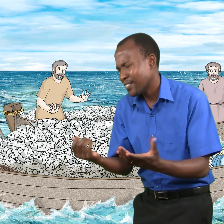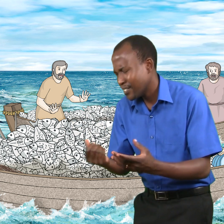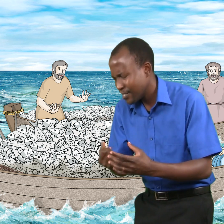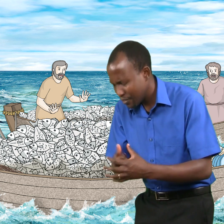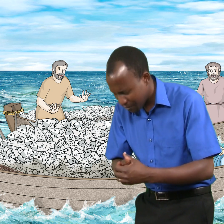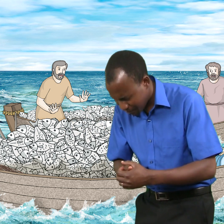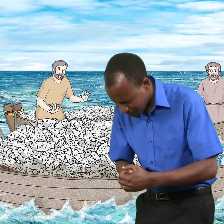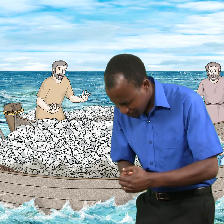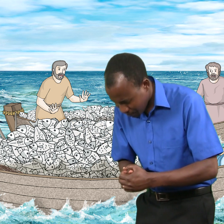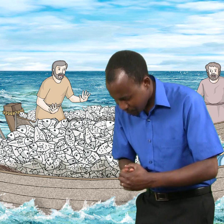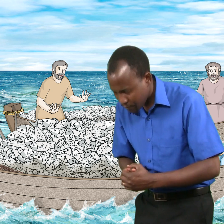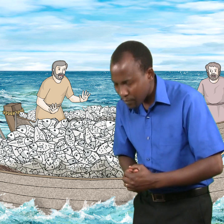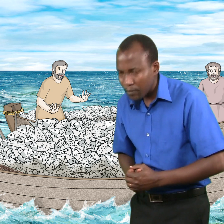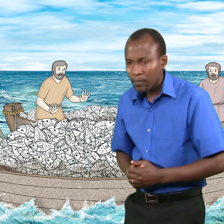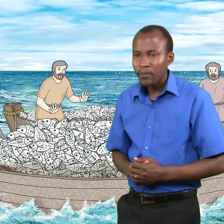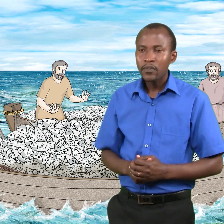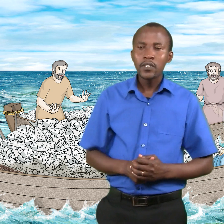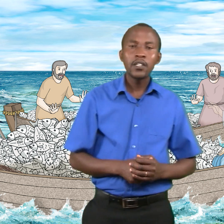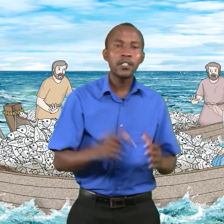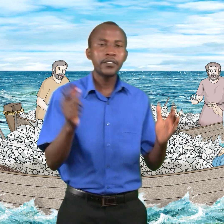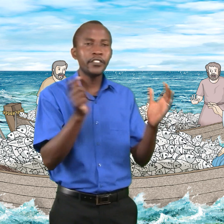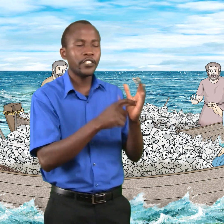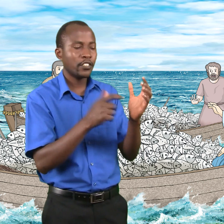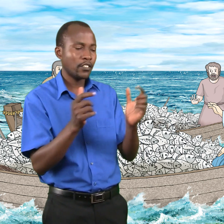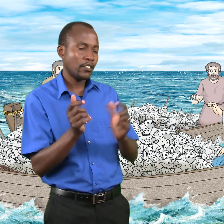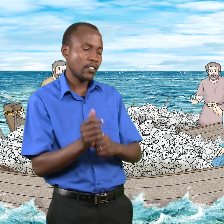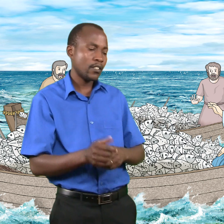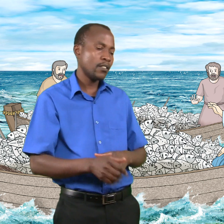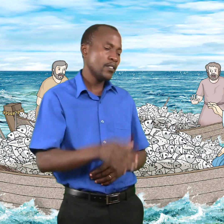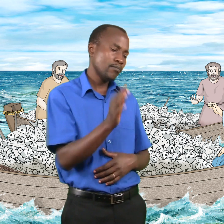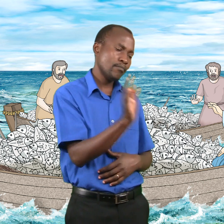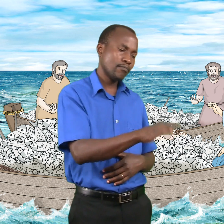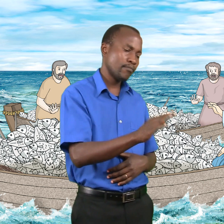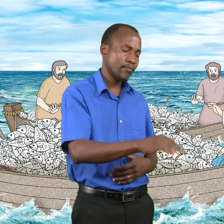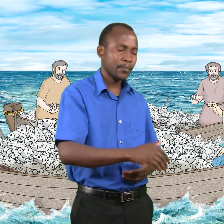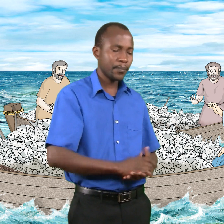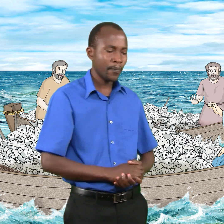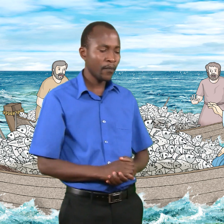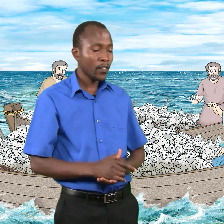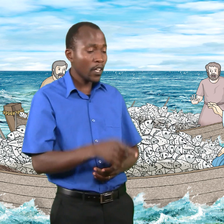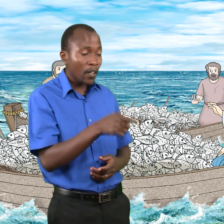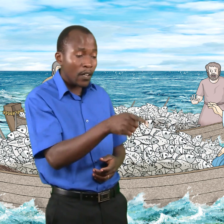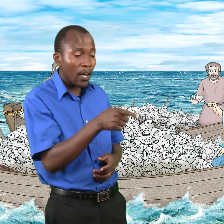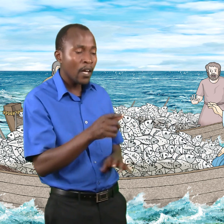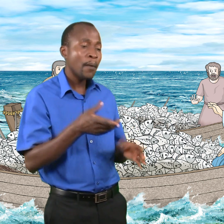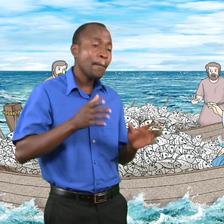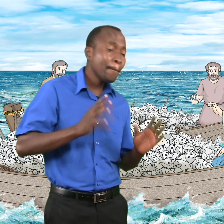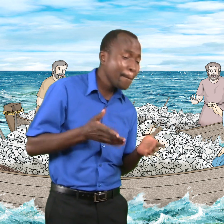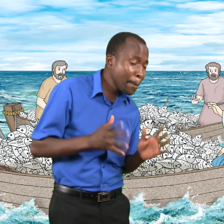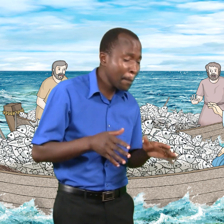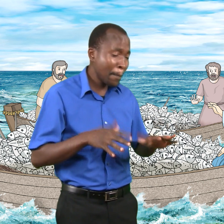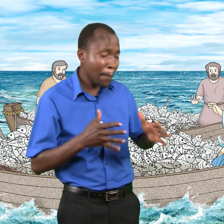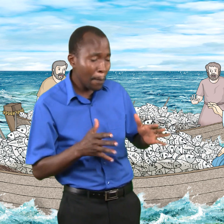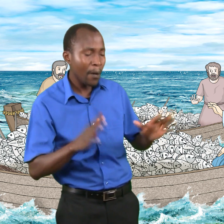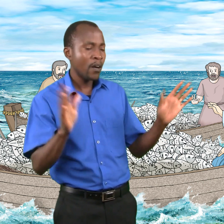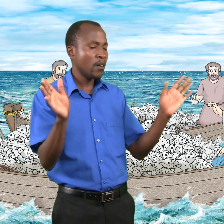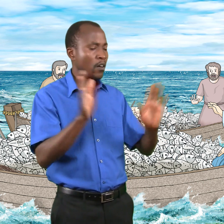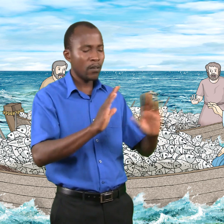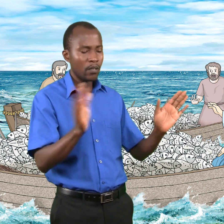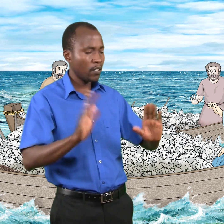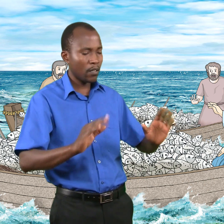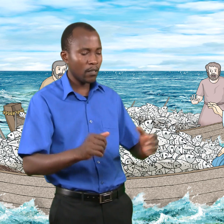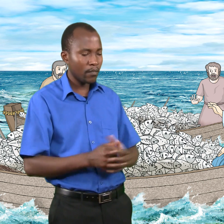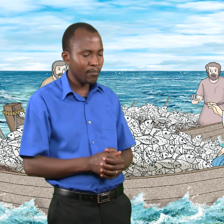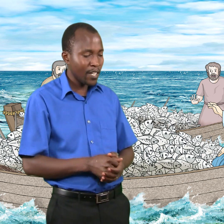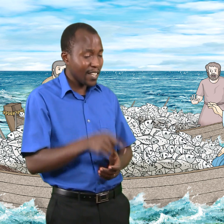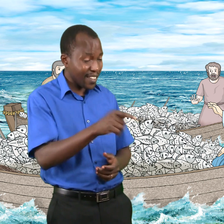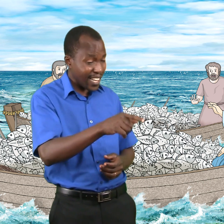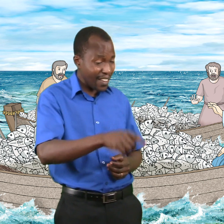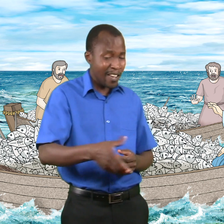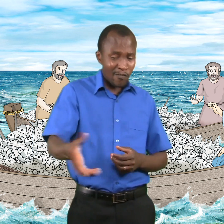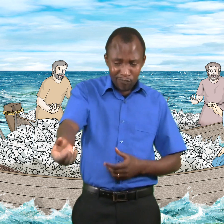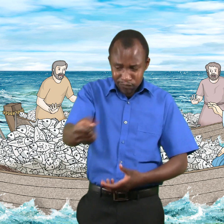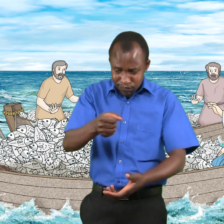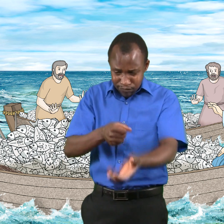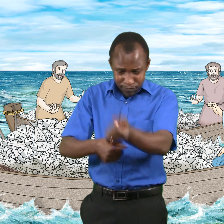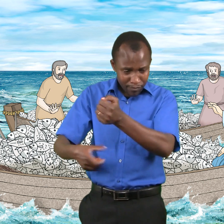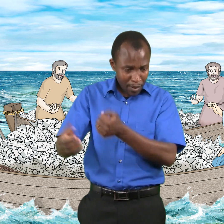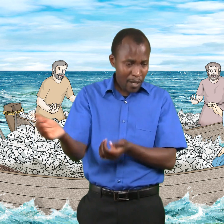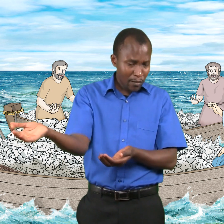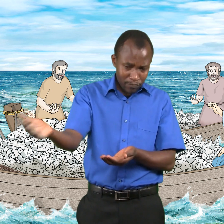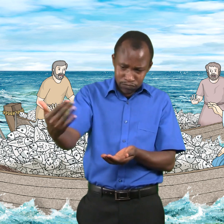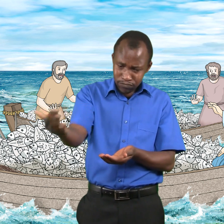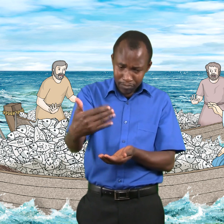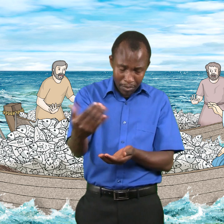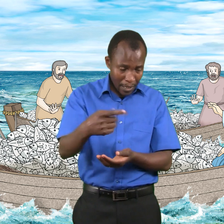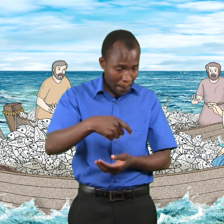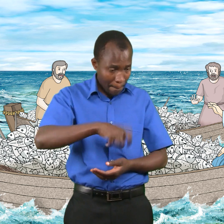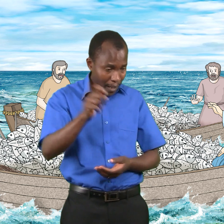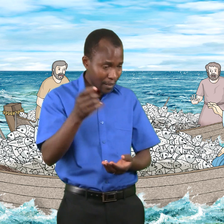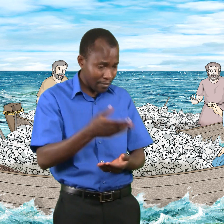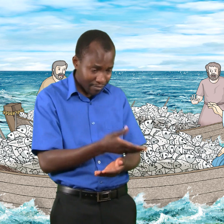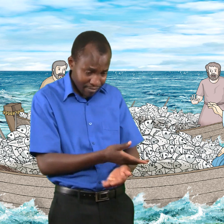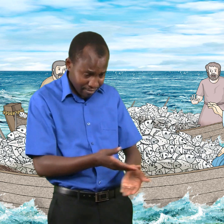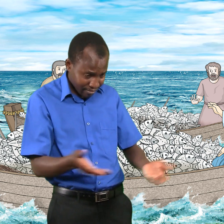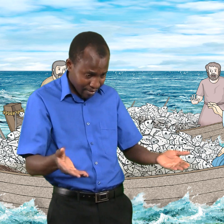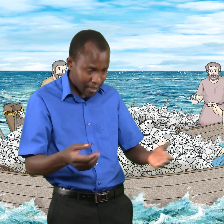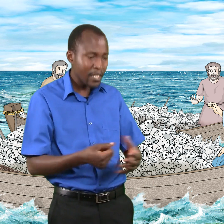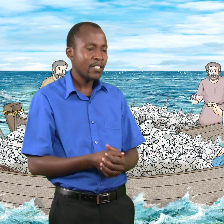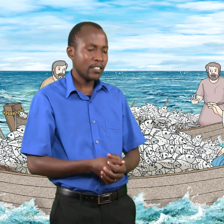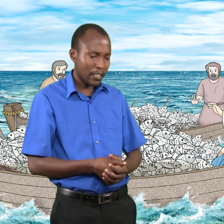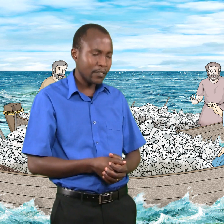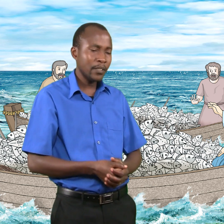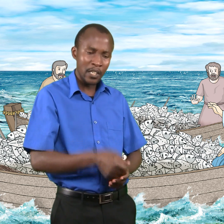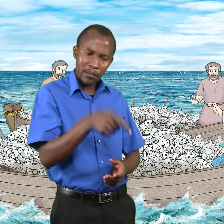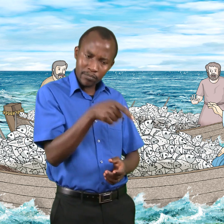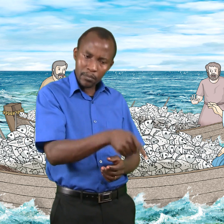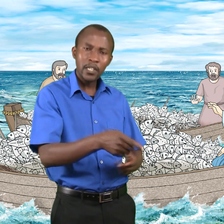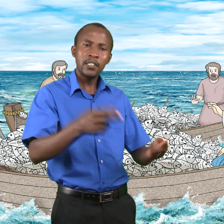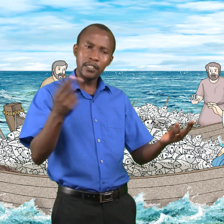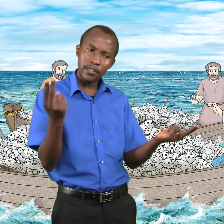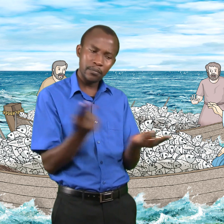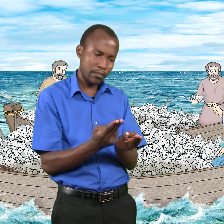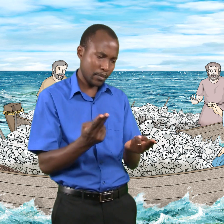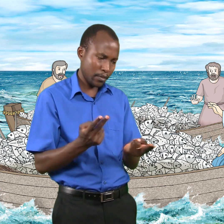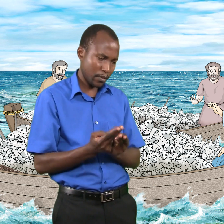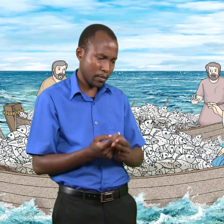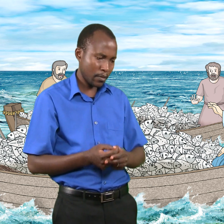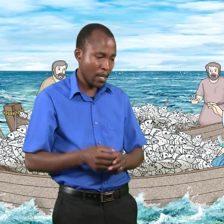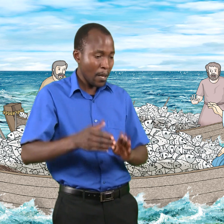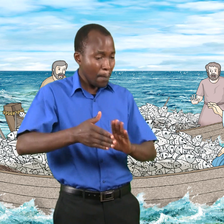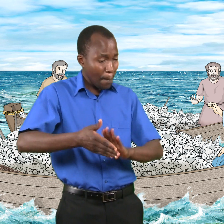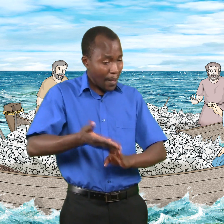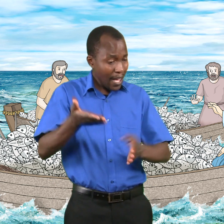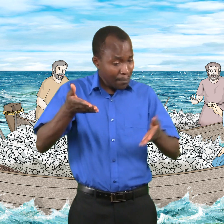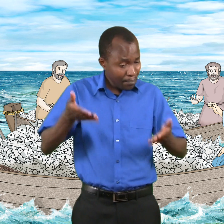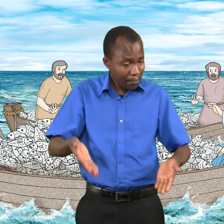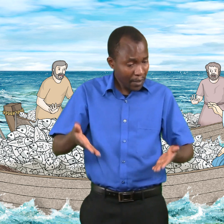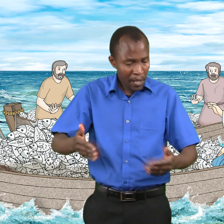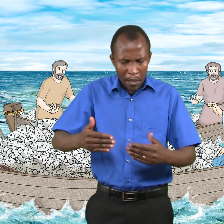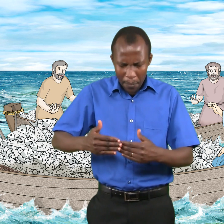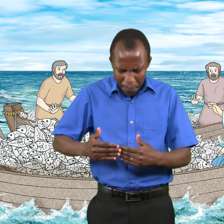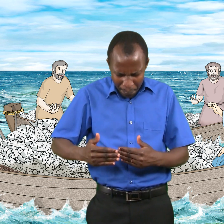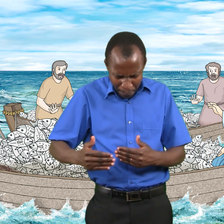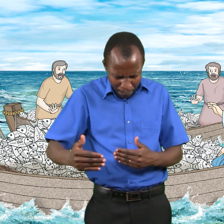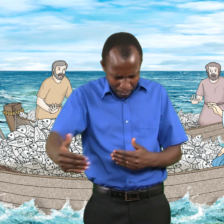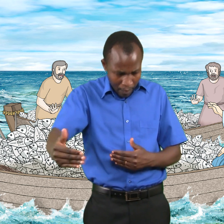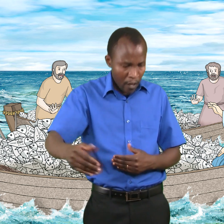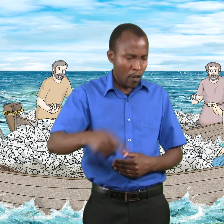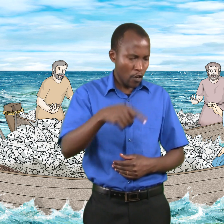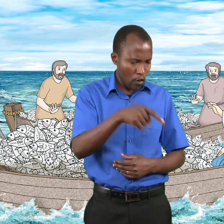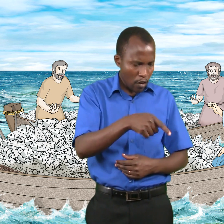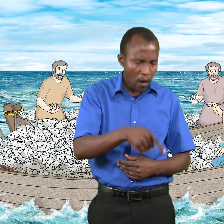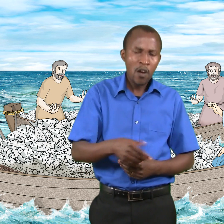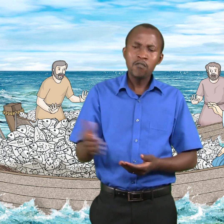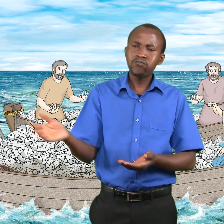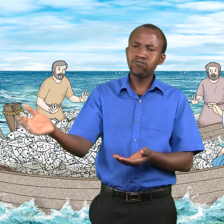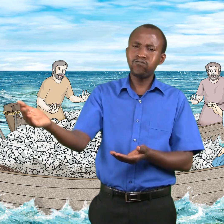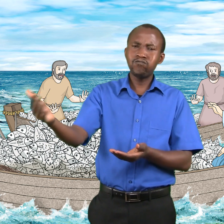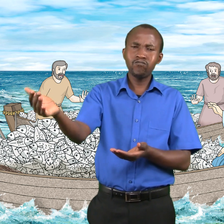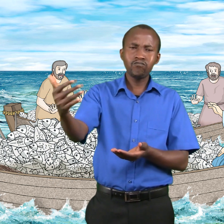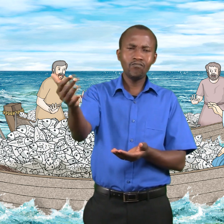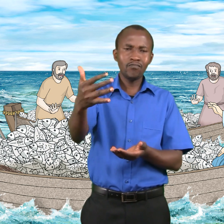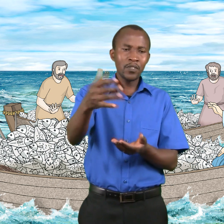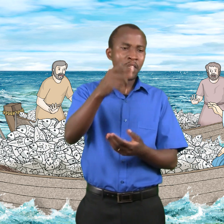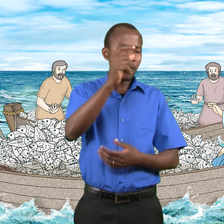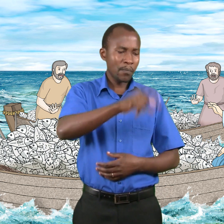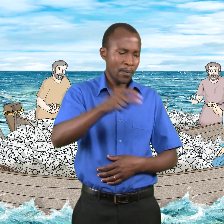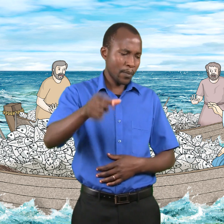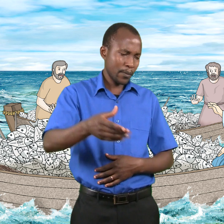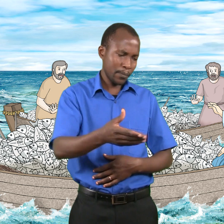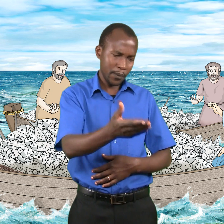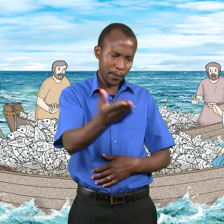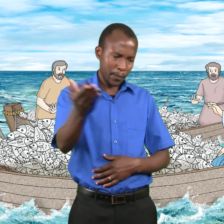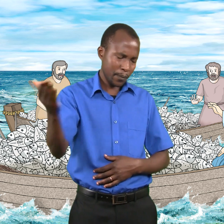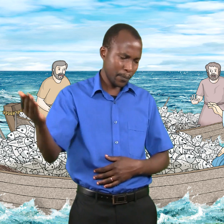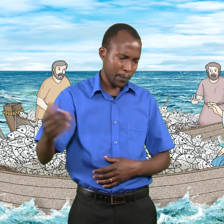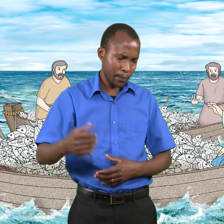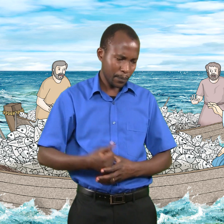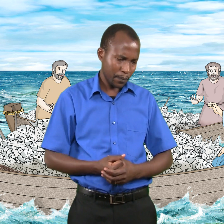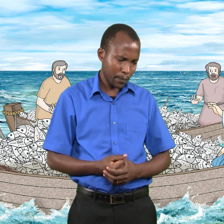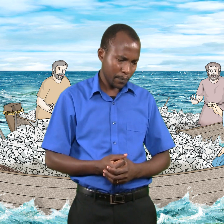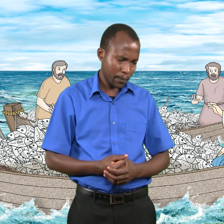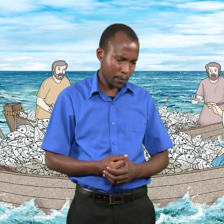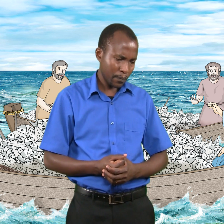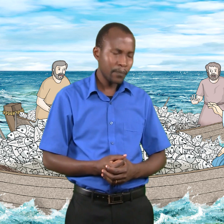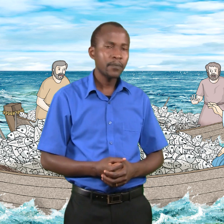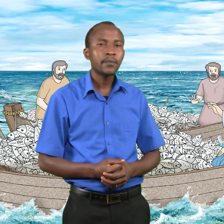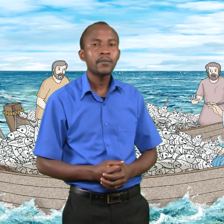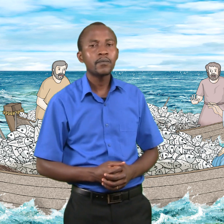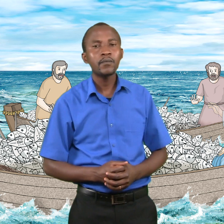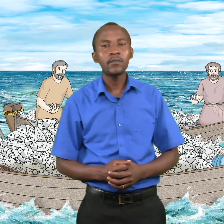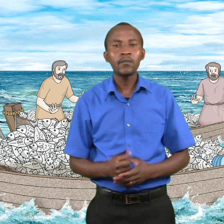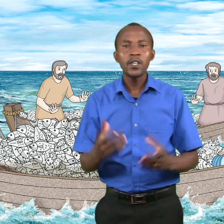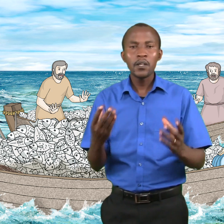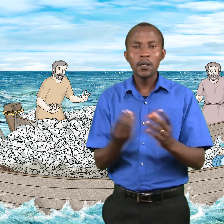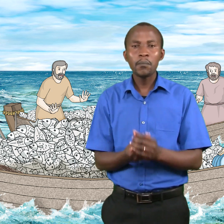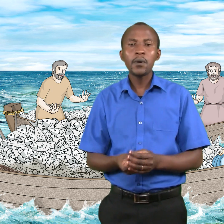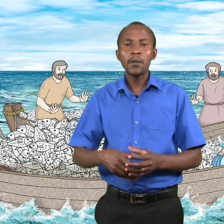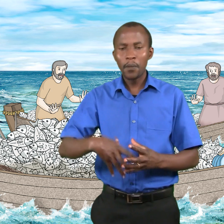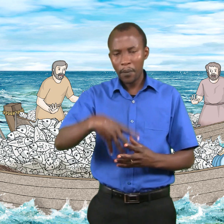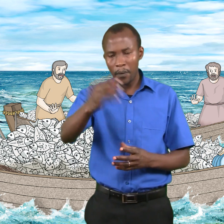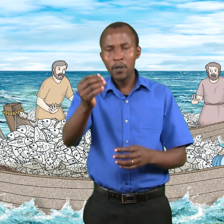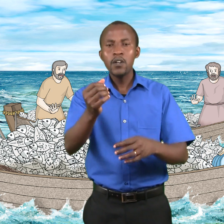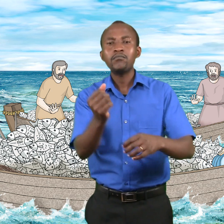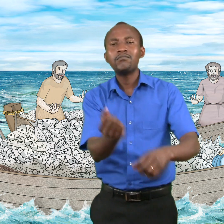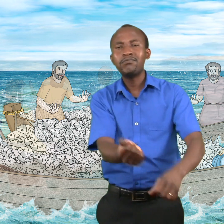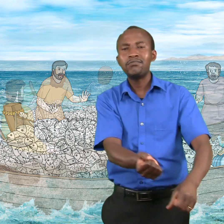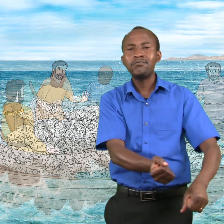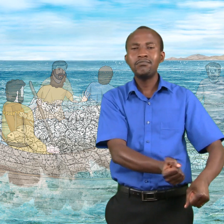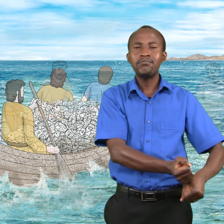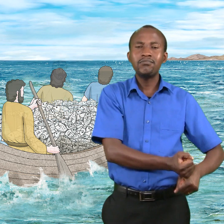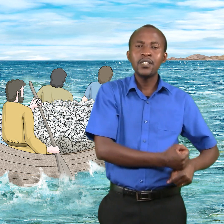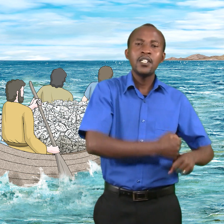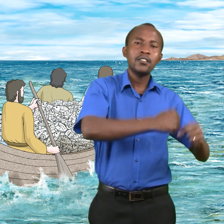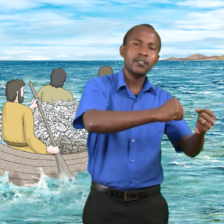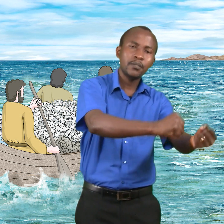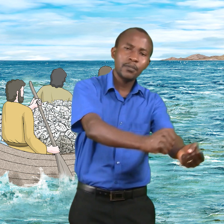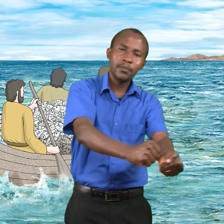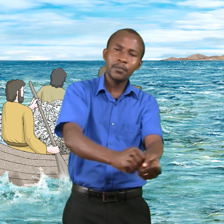“Do not be afraid,” Jesus said to Simon. “From now on you will catch men.”